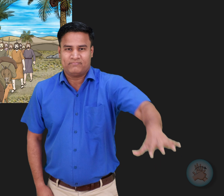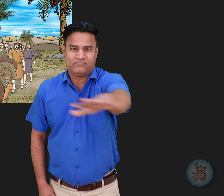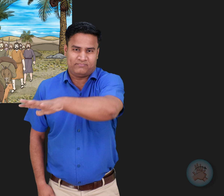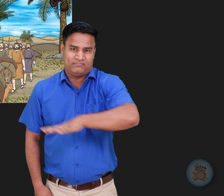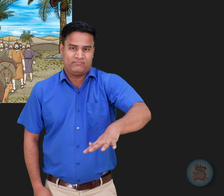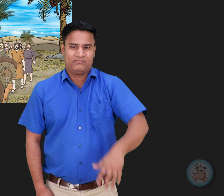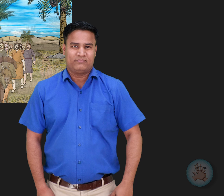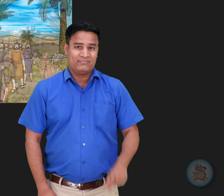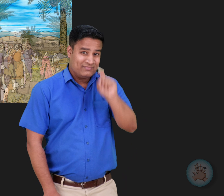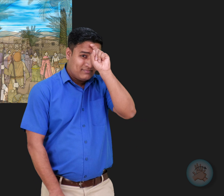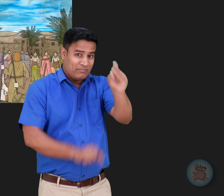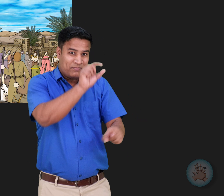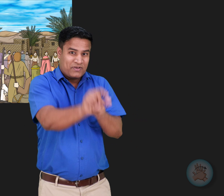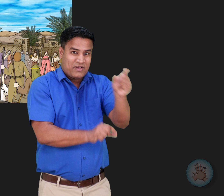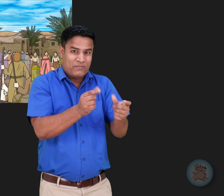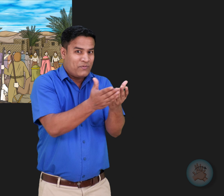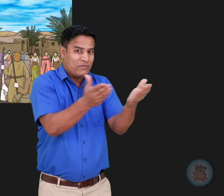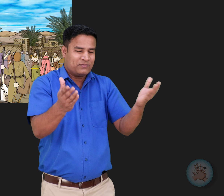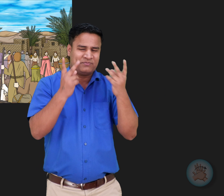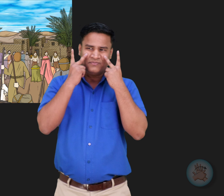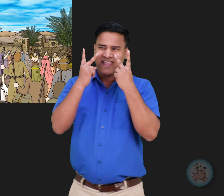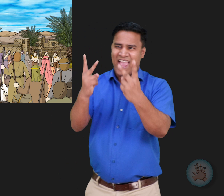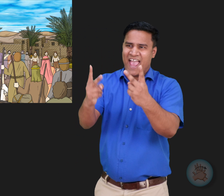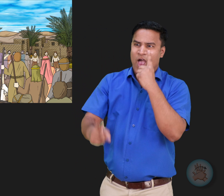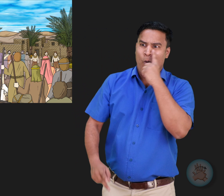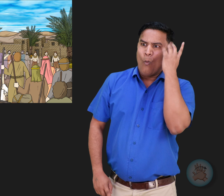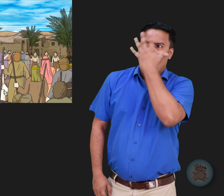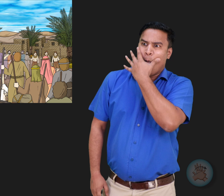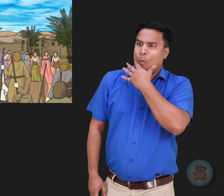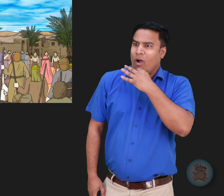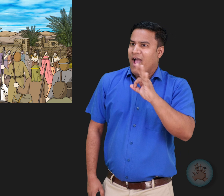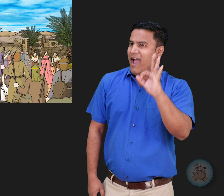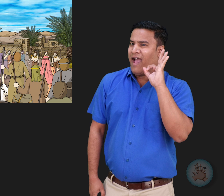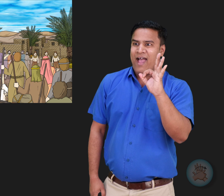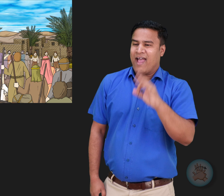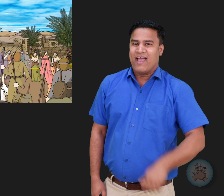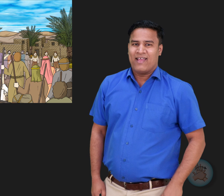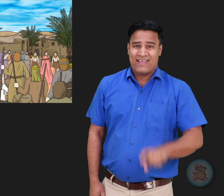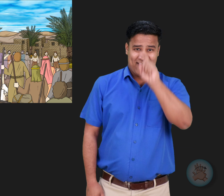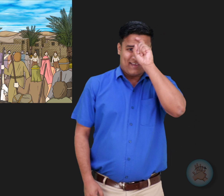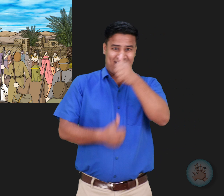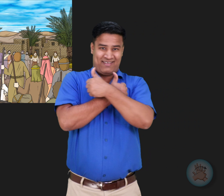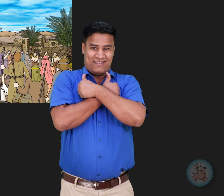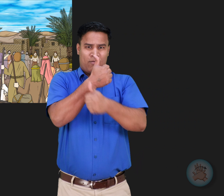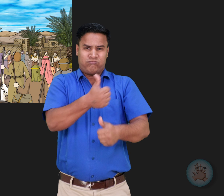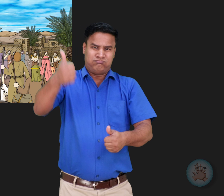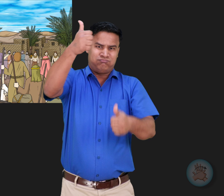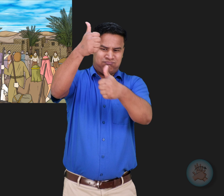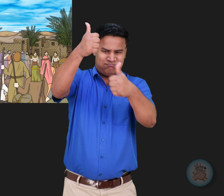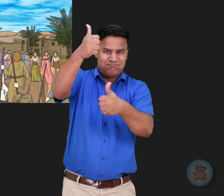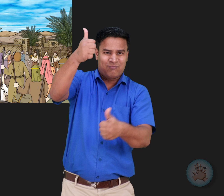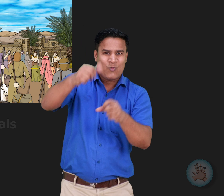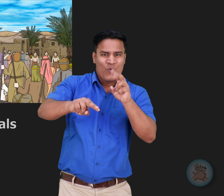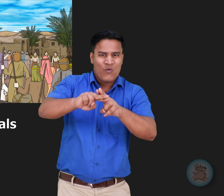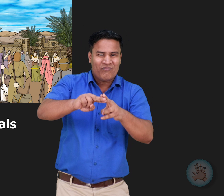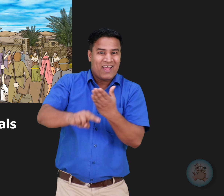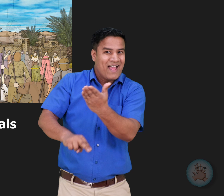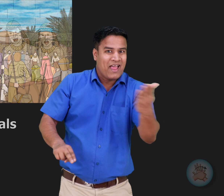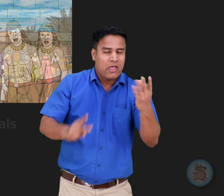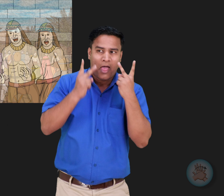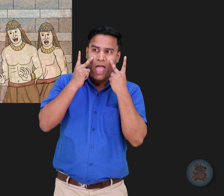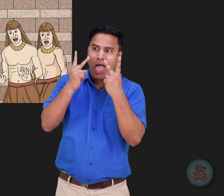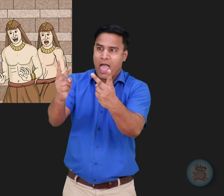So when Abram entered Egypt, the Egyptians saw that the woman was very beautiful.